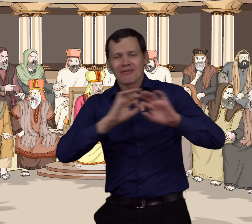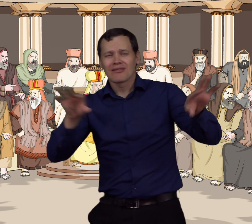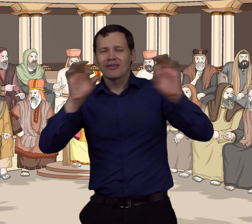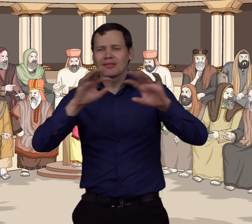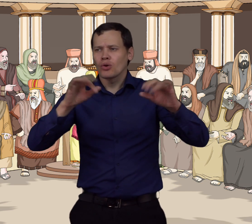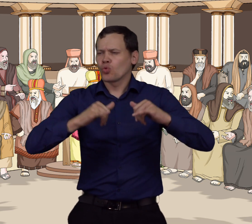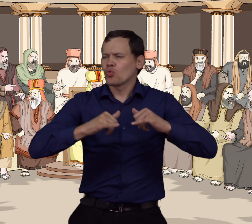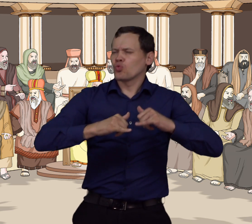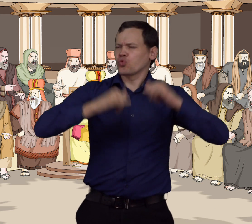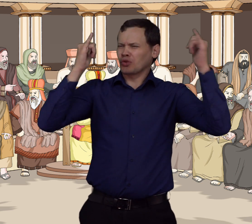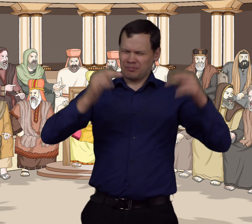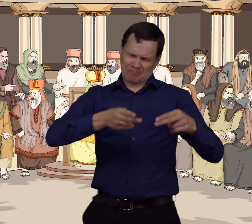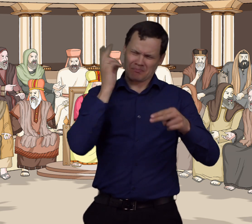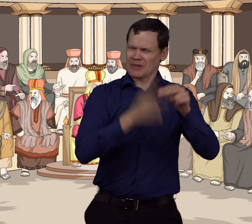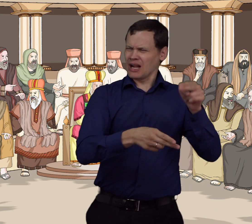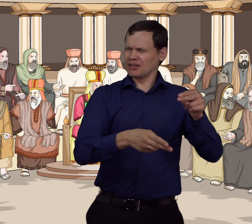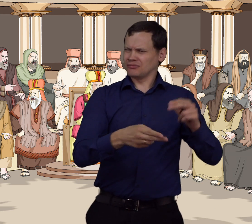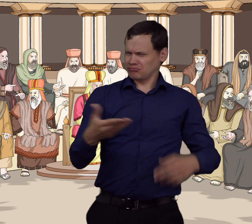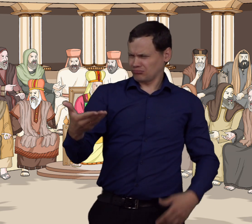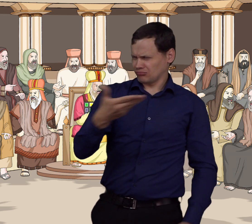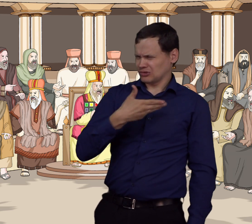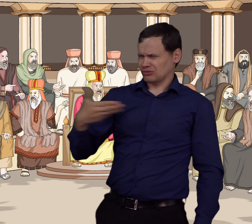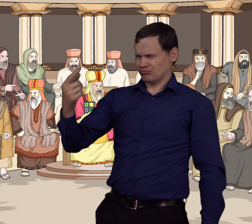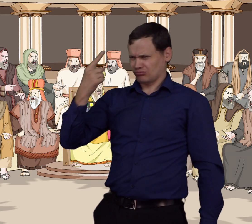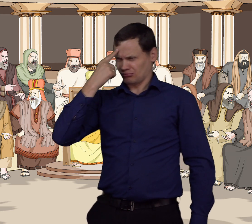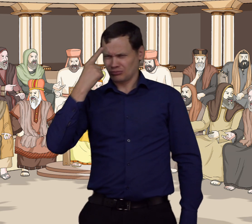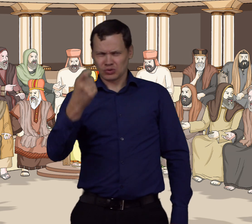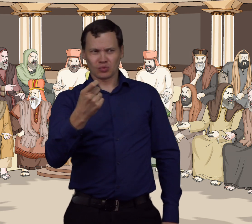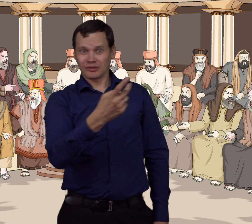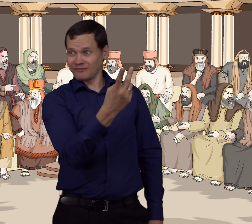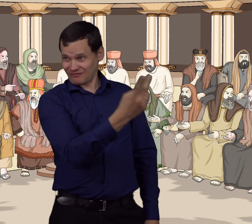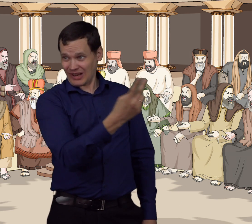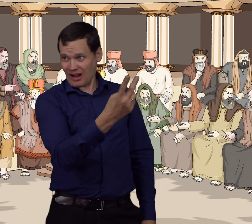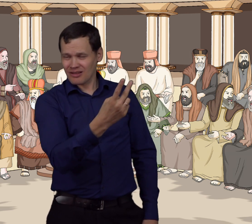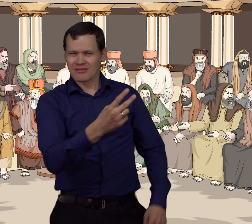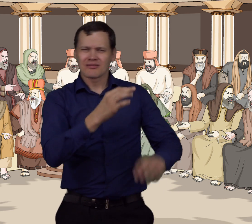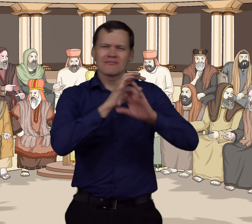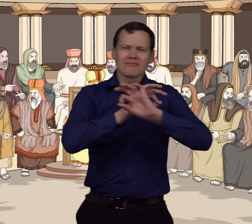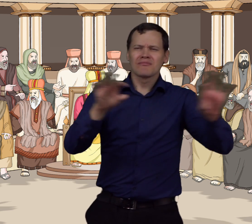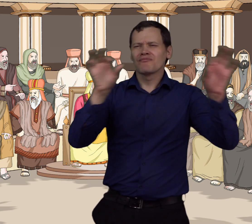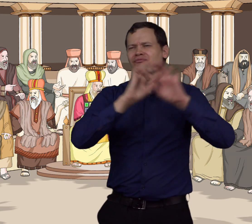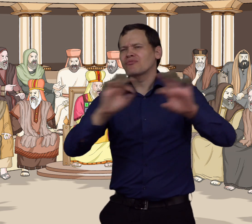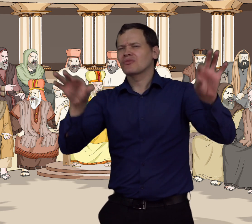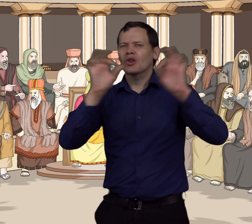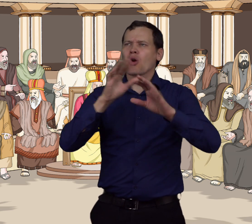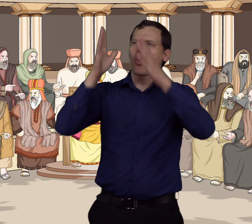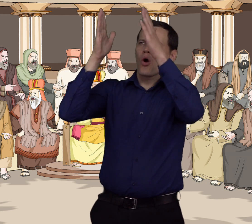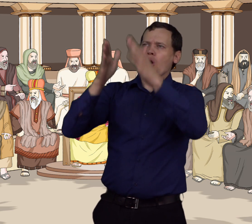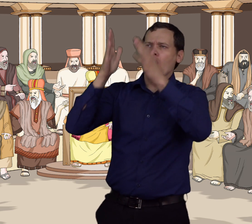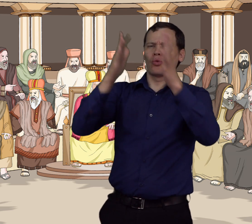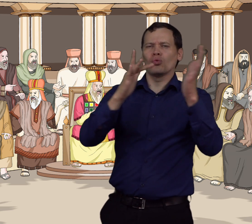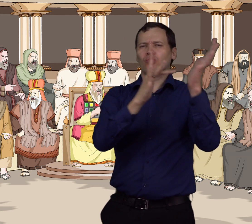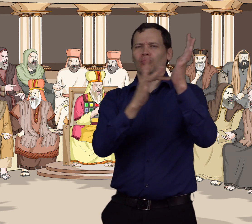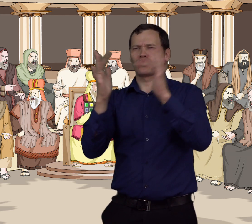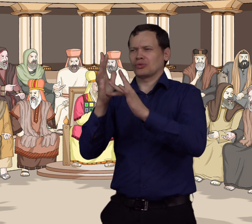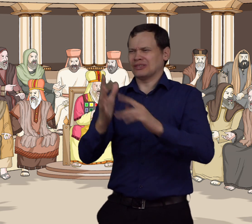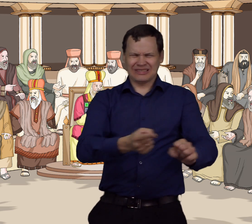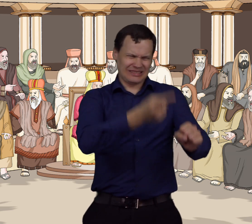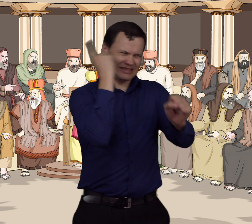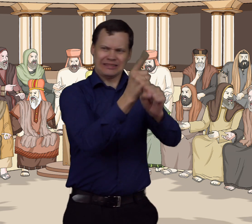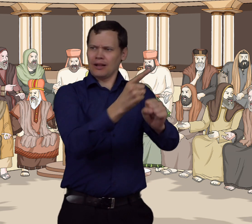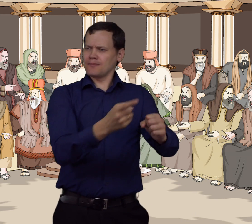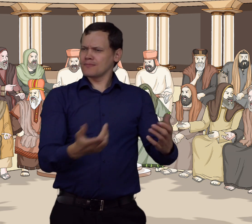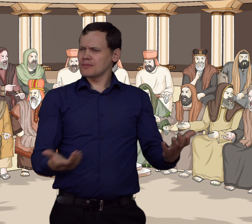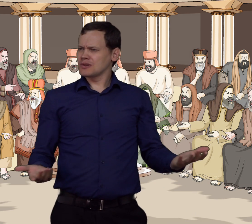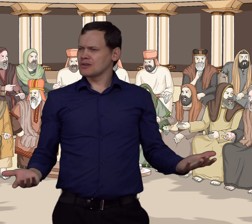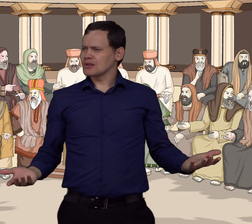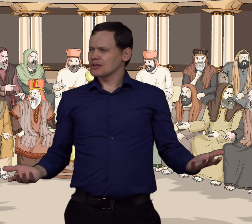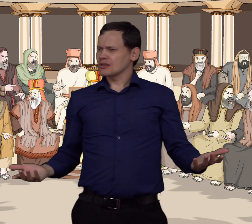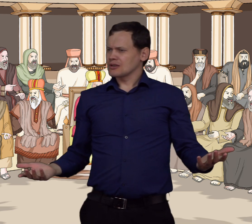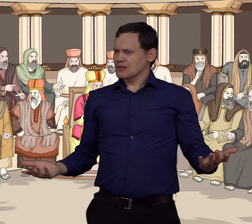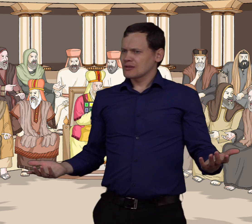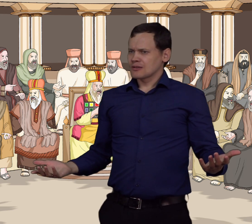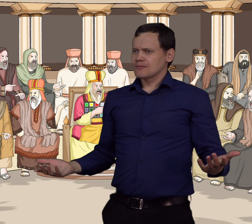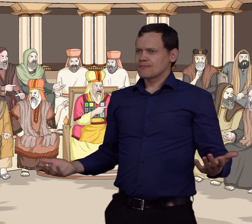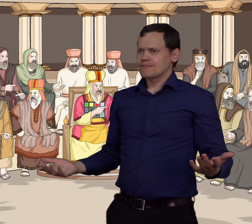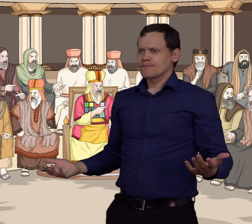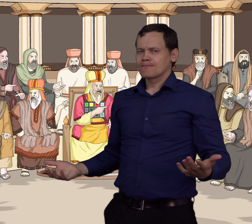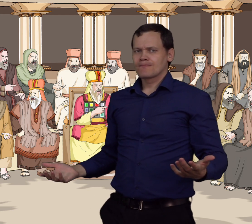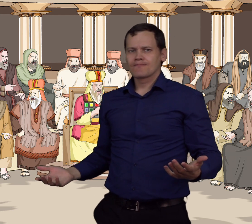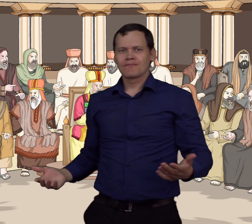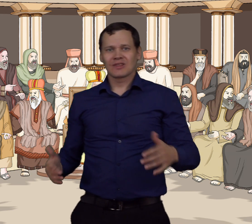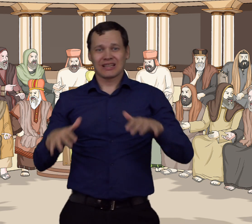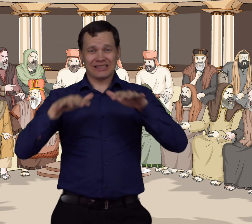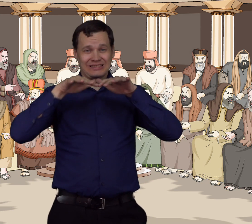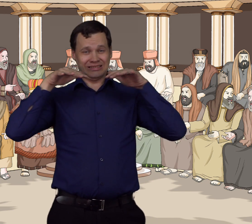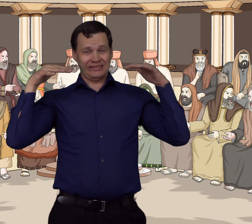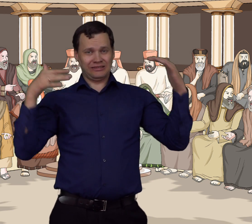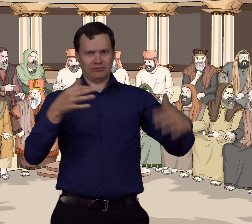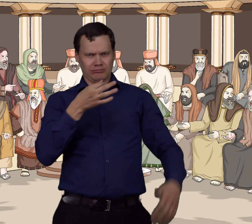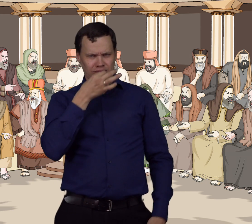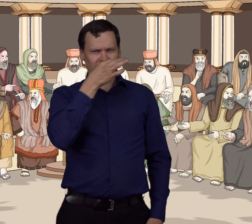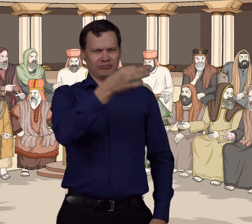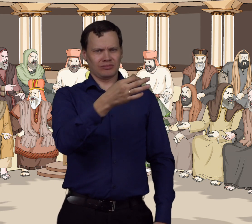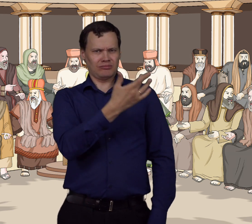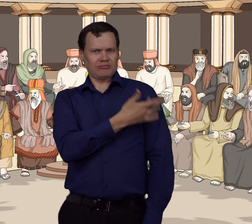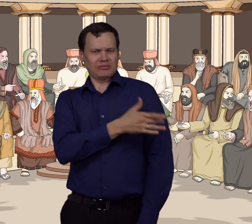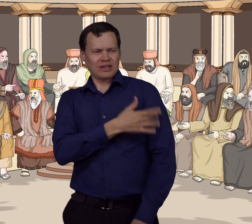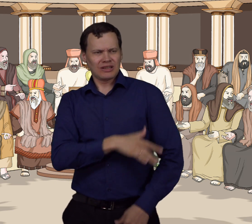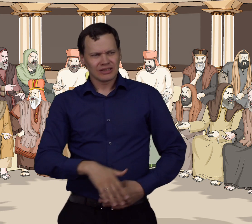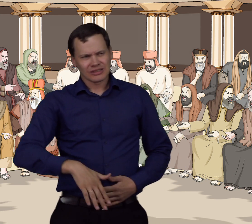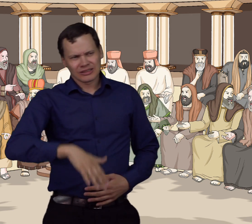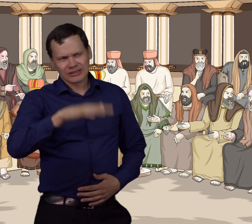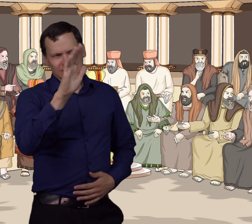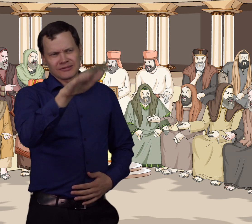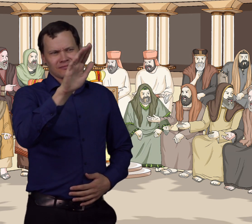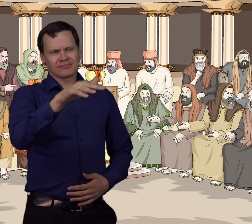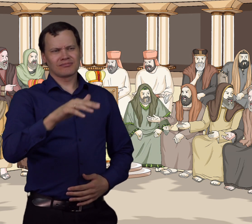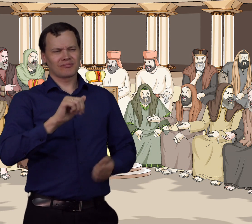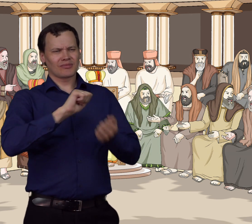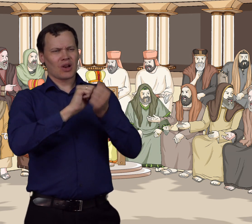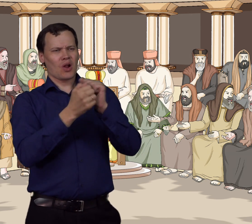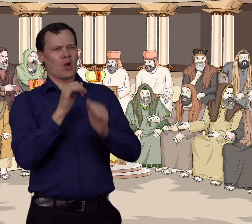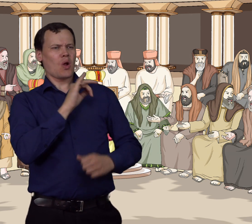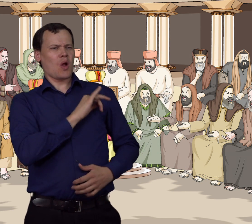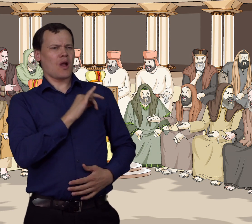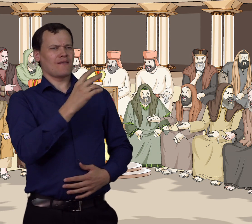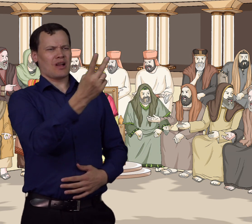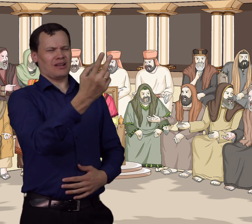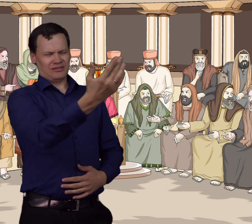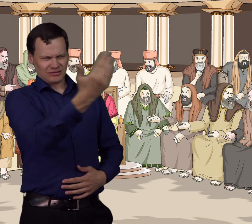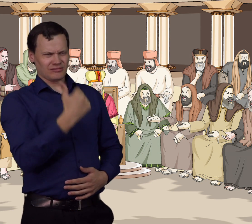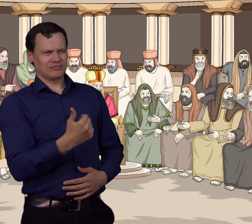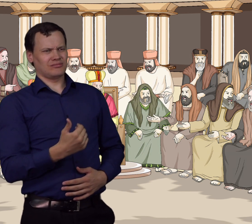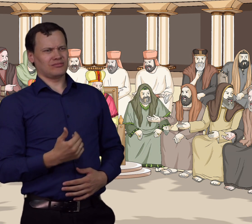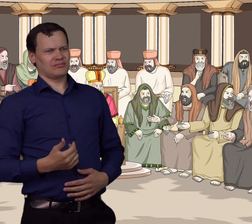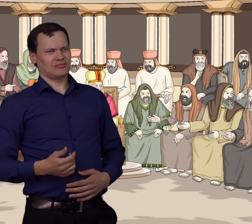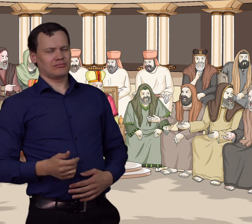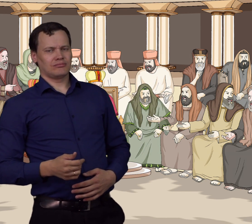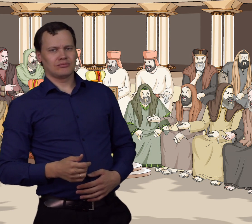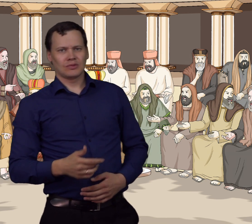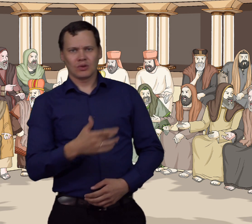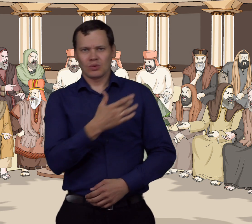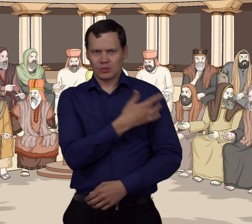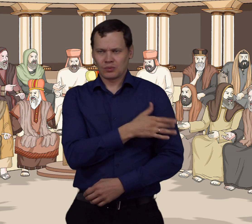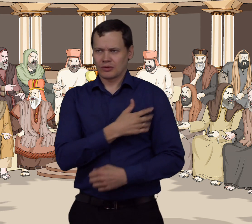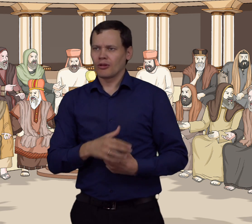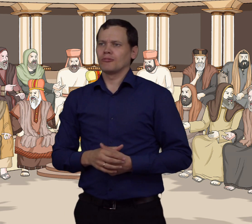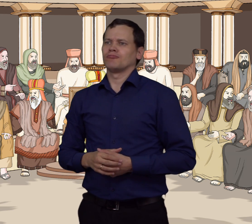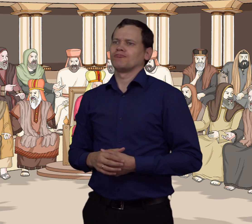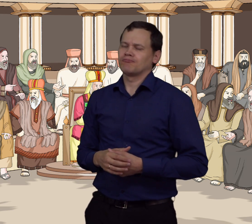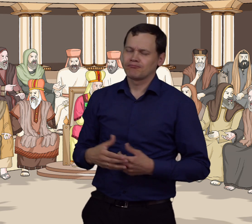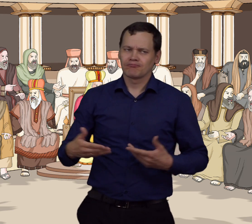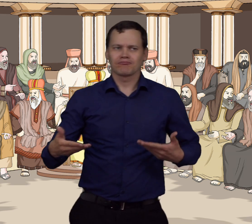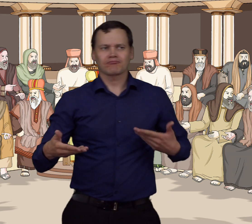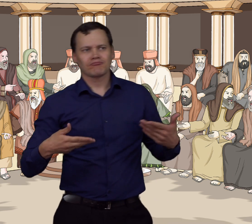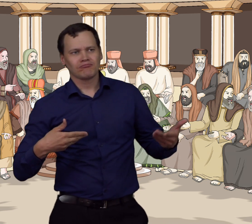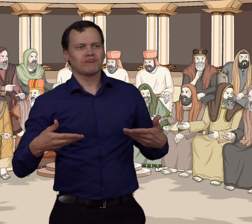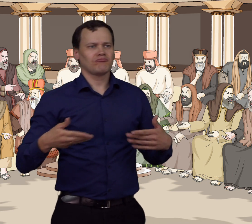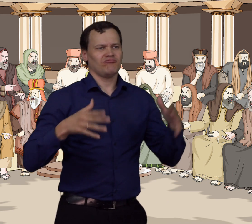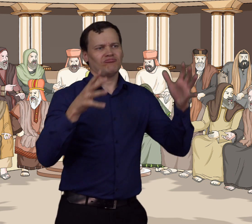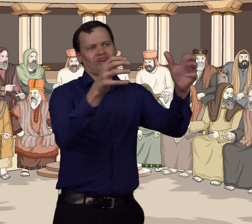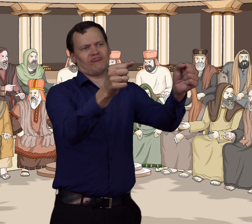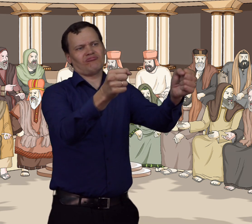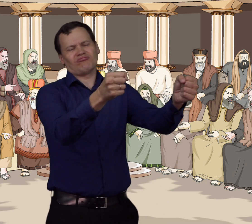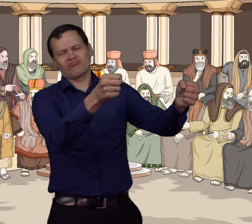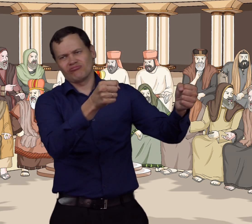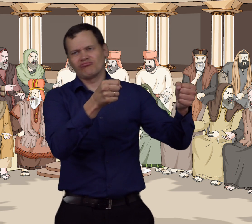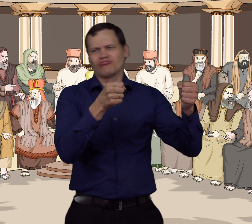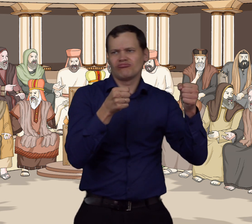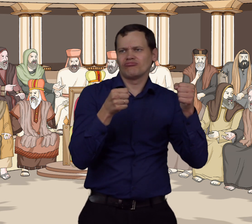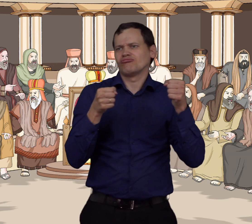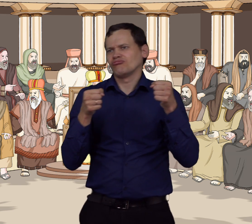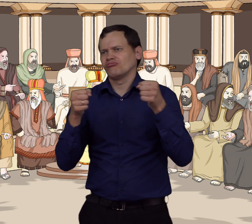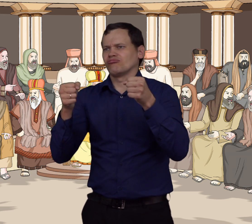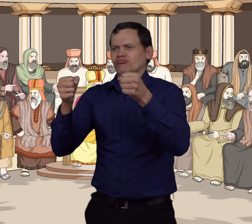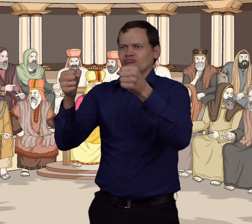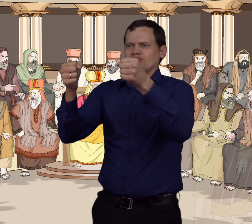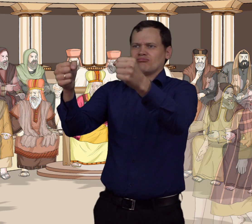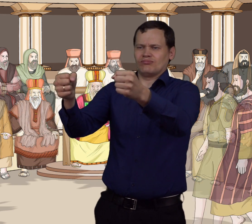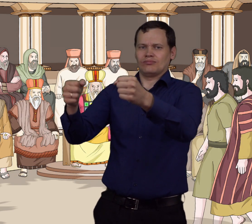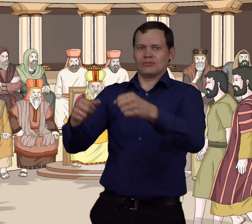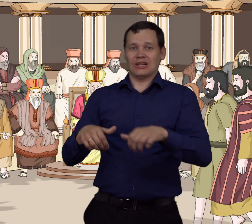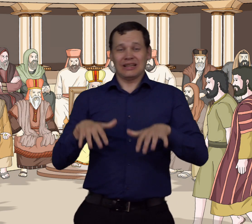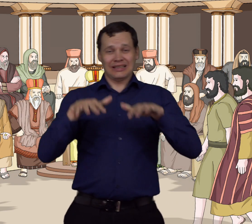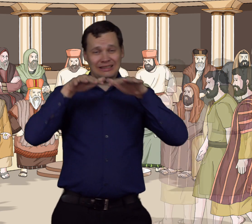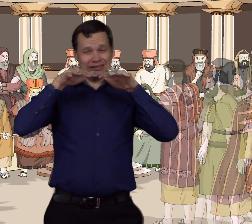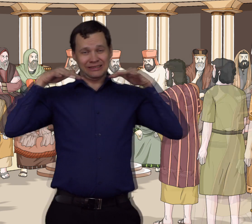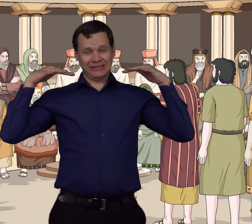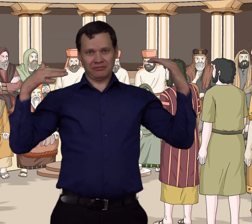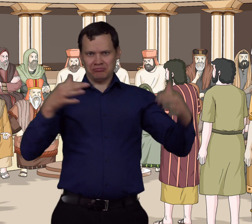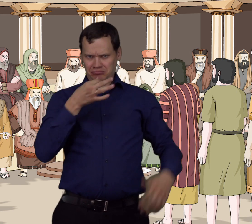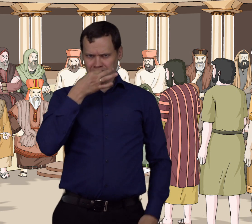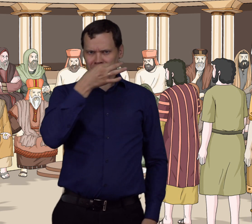But to keep this message from spreading any further among the people, we must warn them not to speak to anyone in this name.”